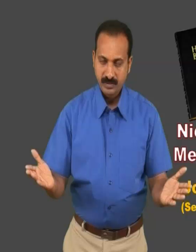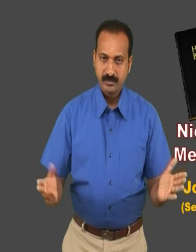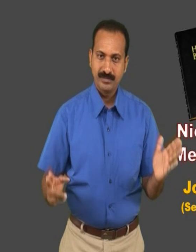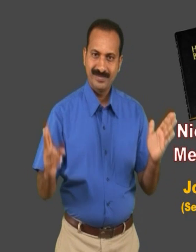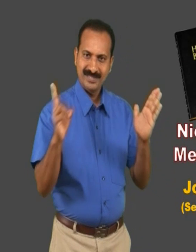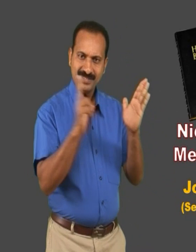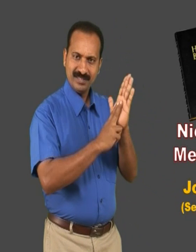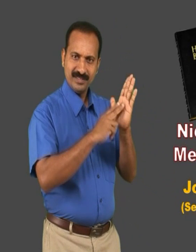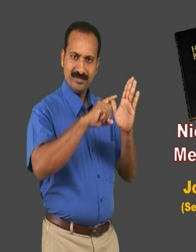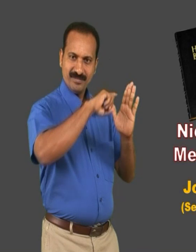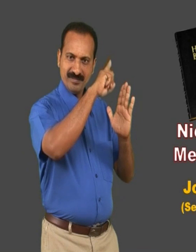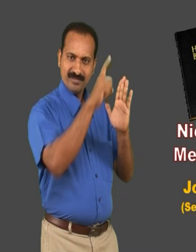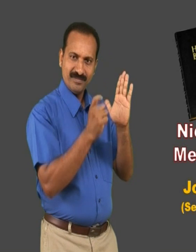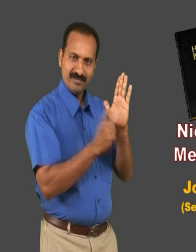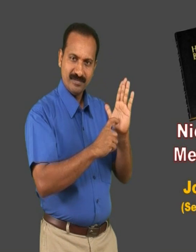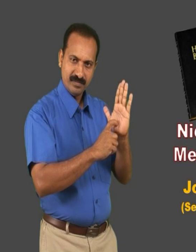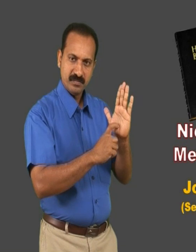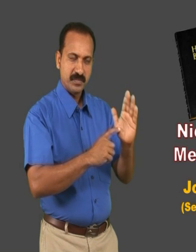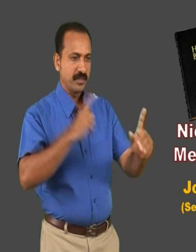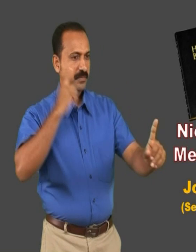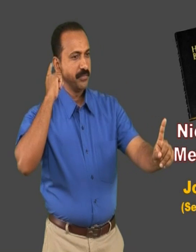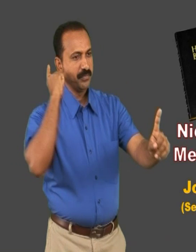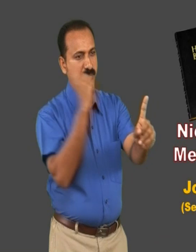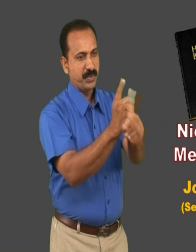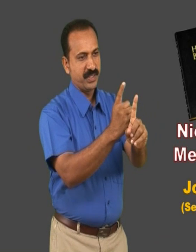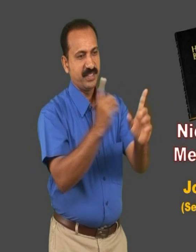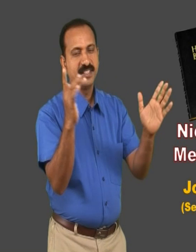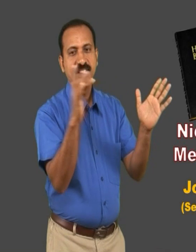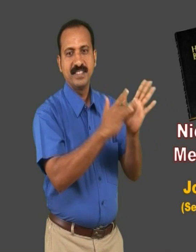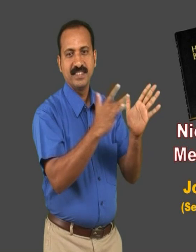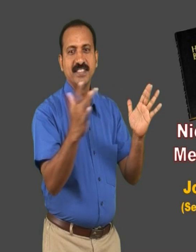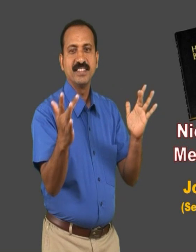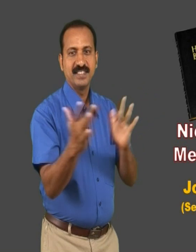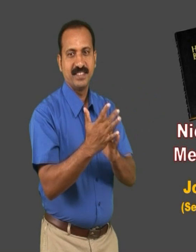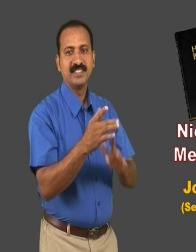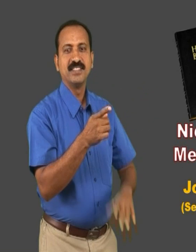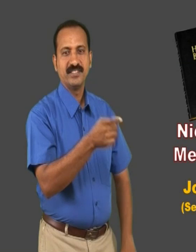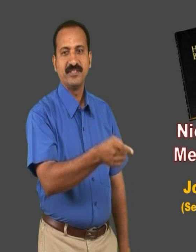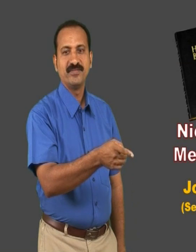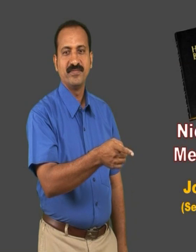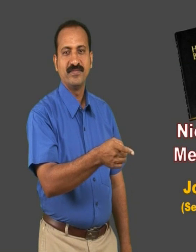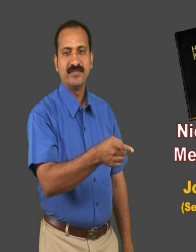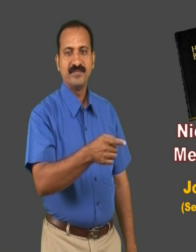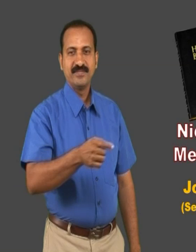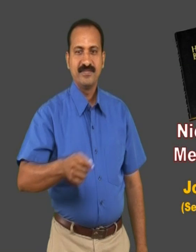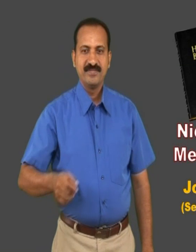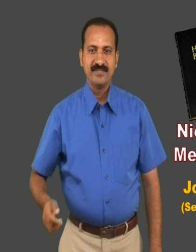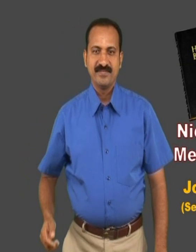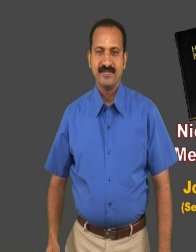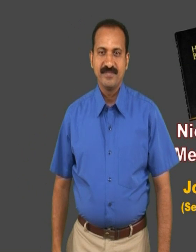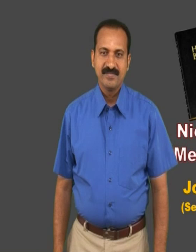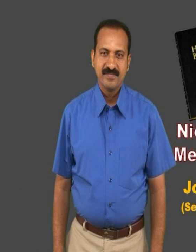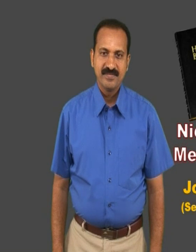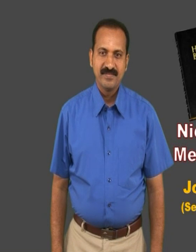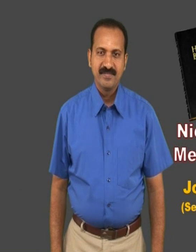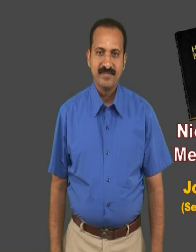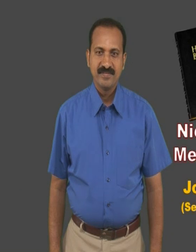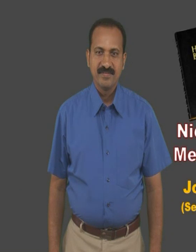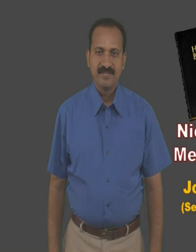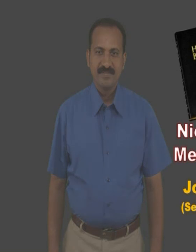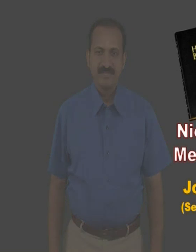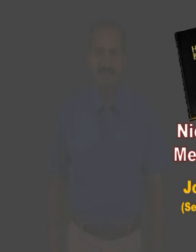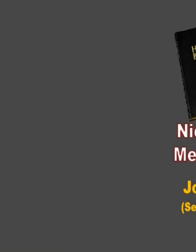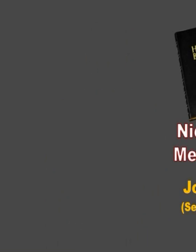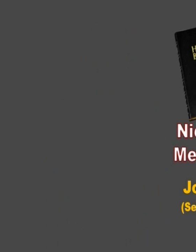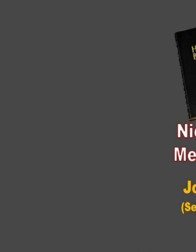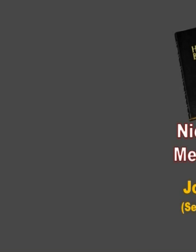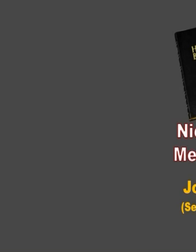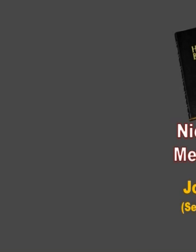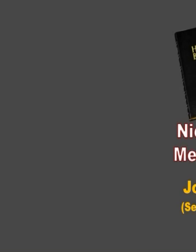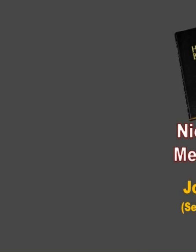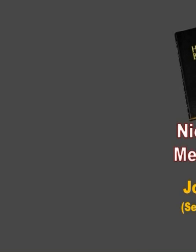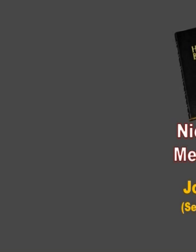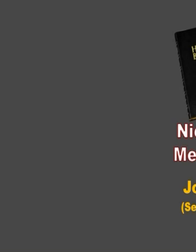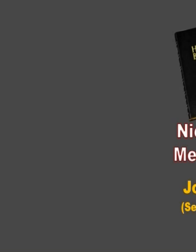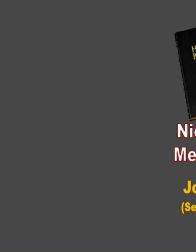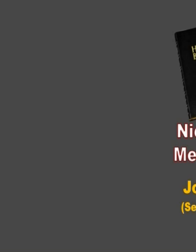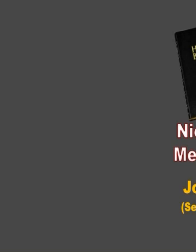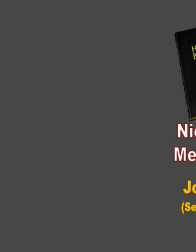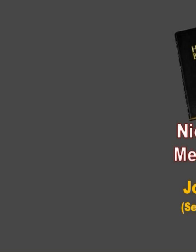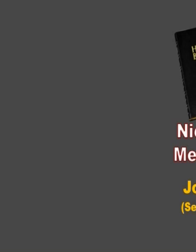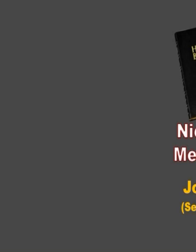Nicodemus meets Jesus